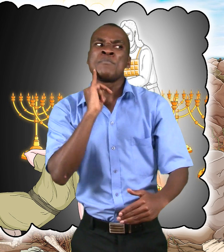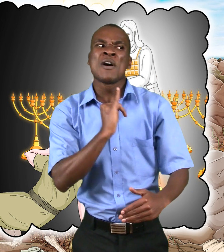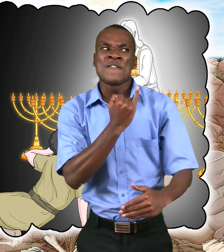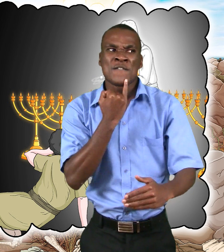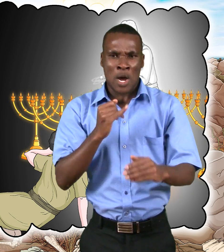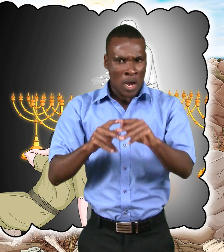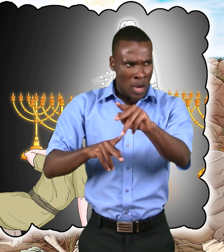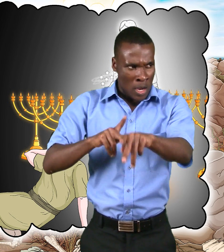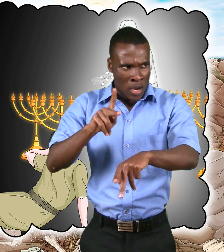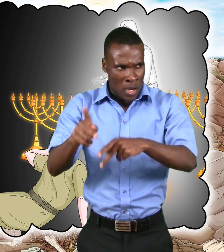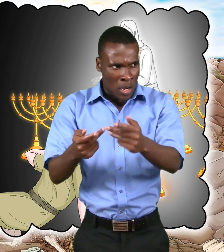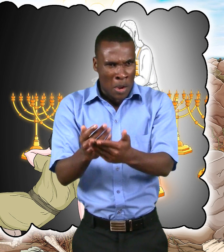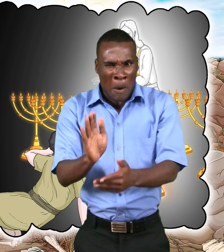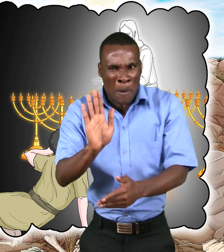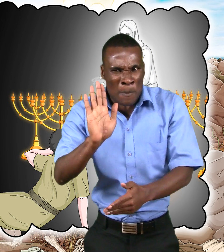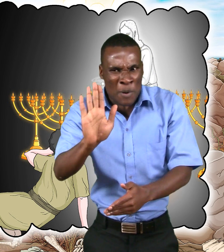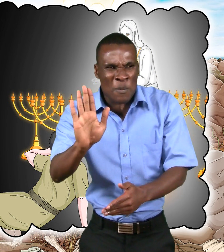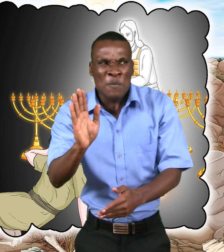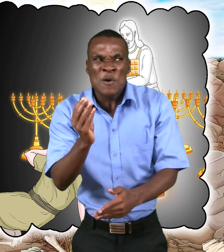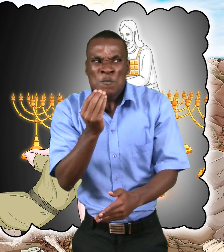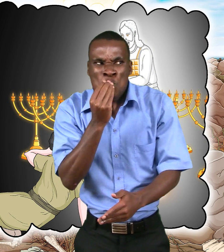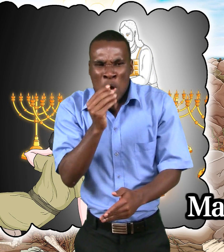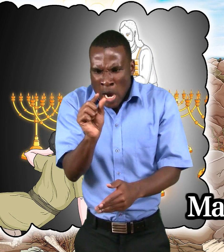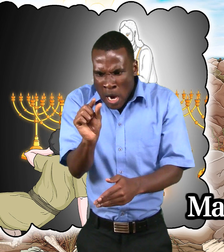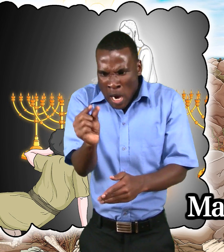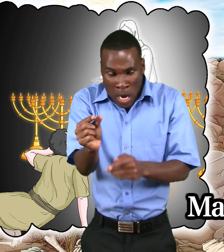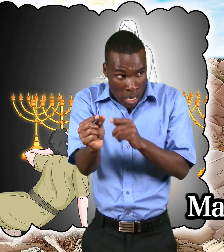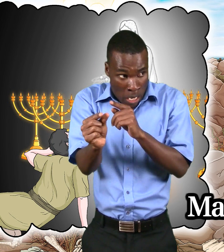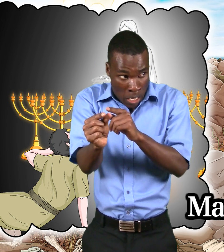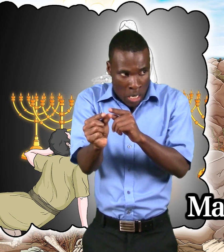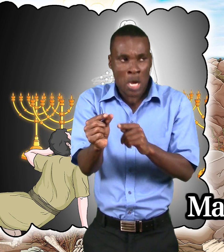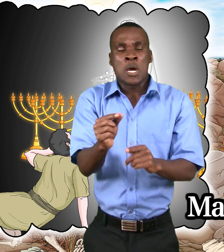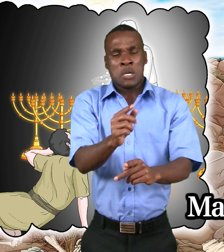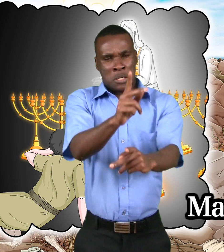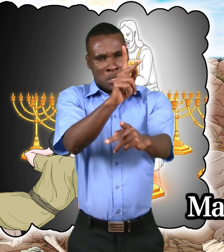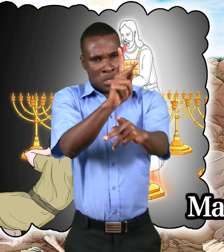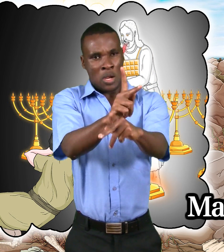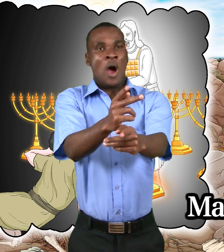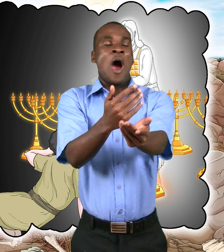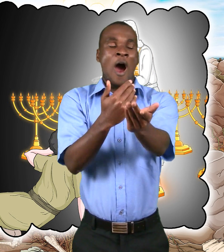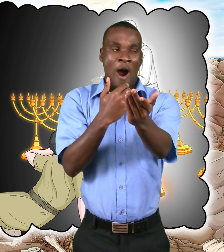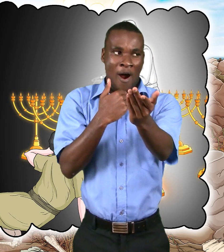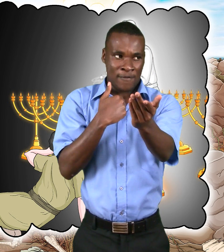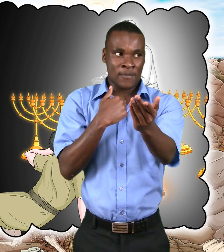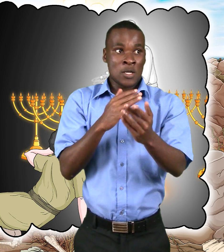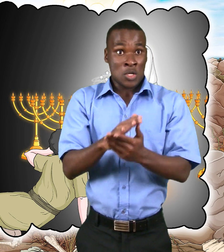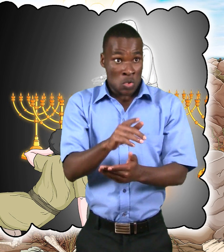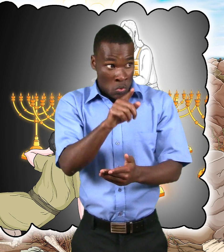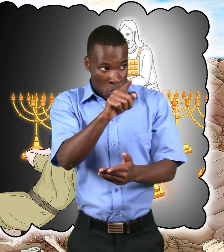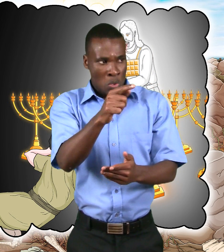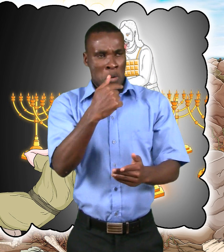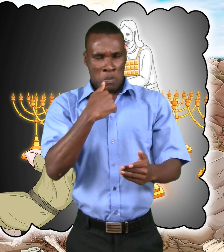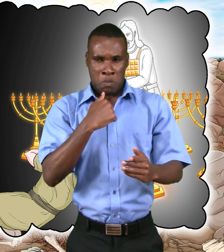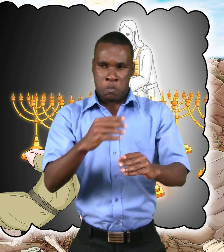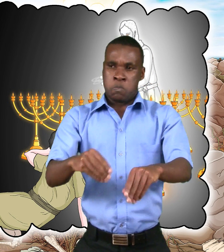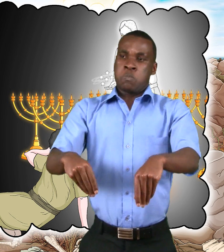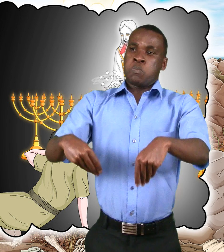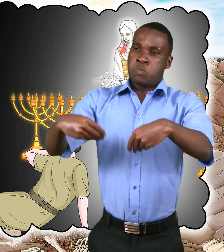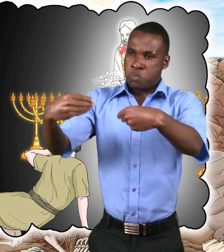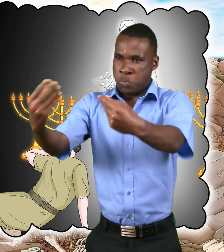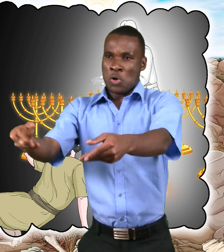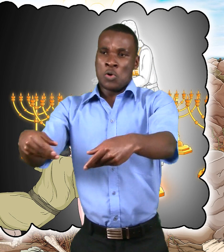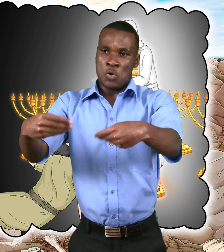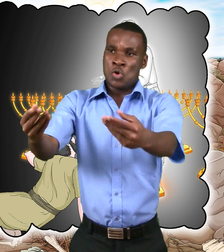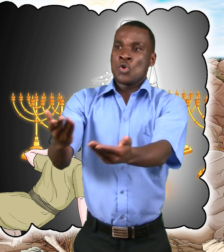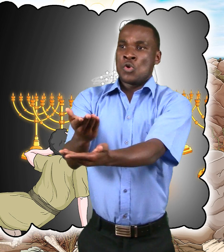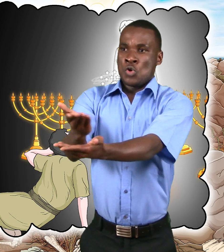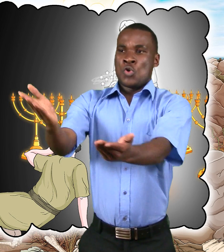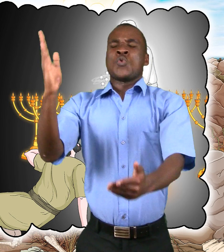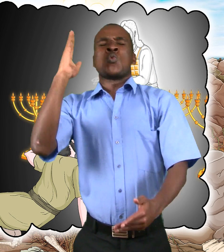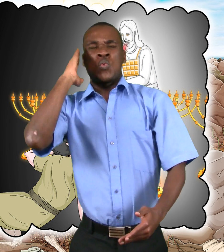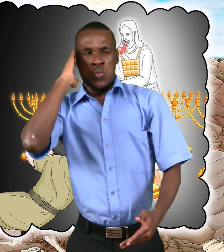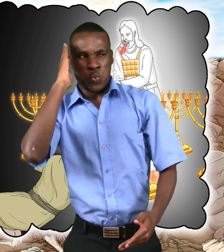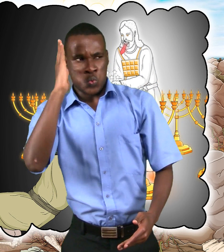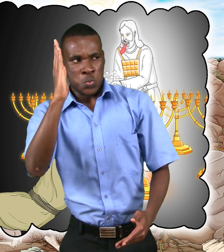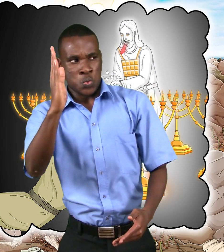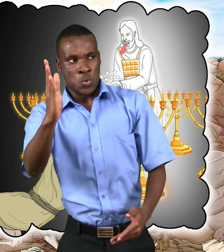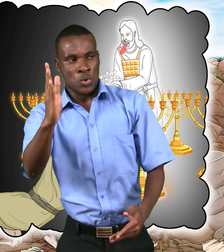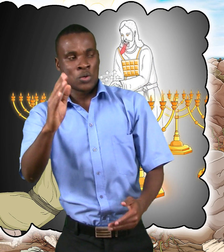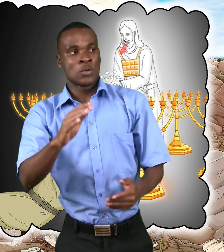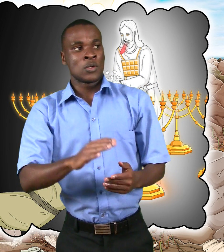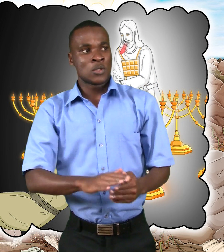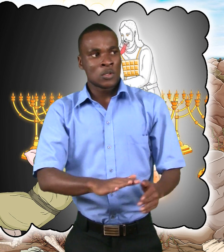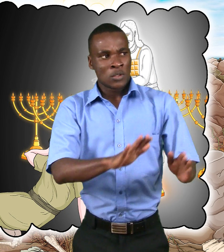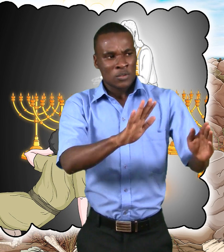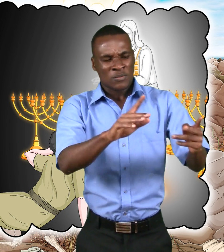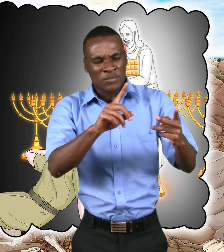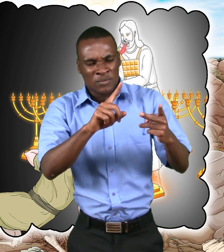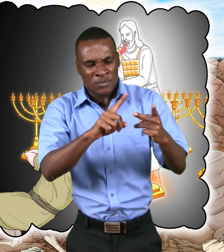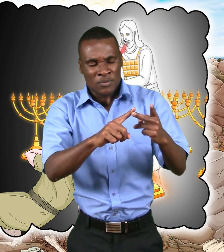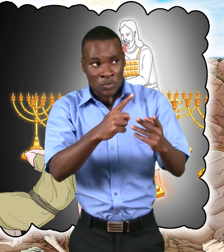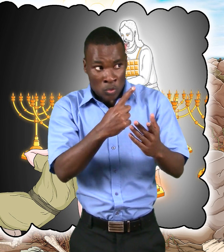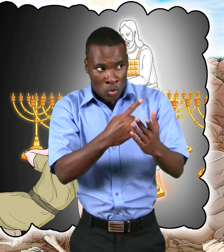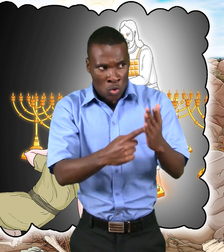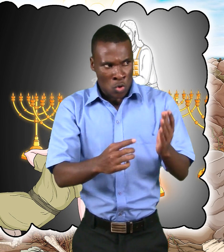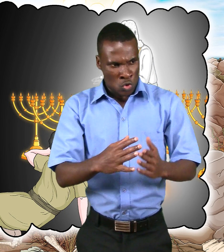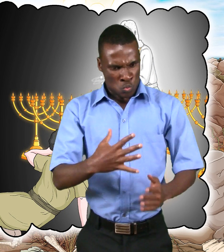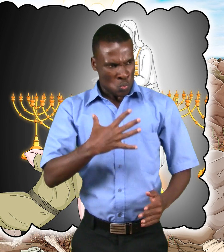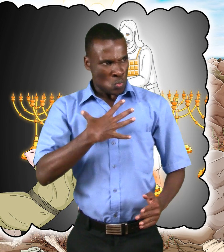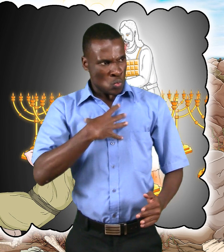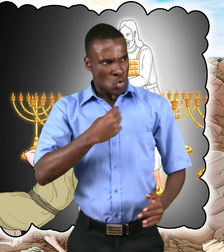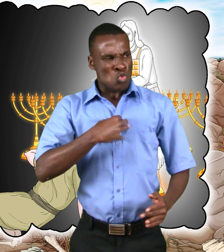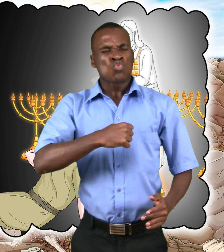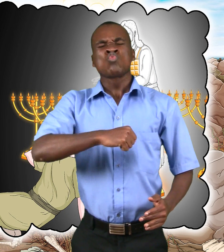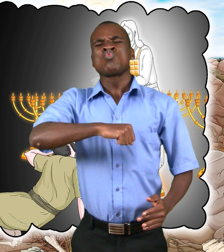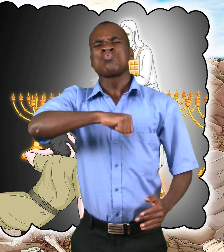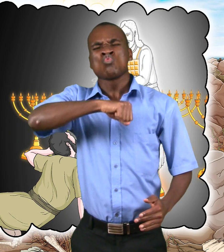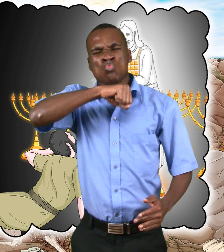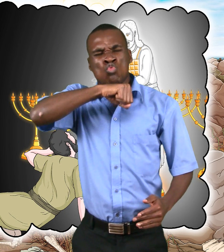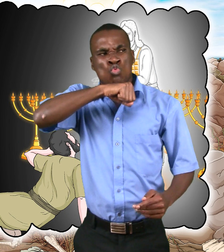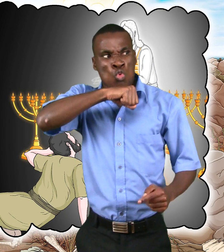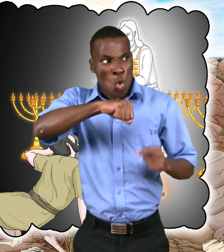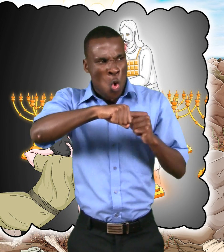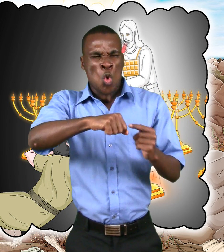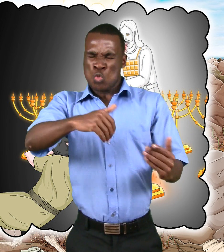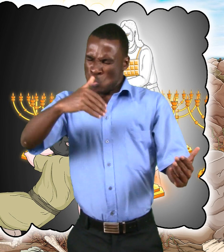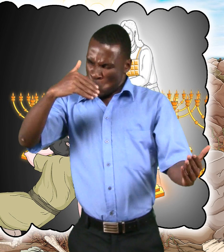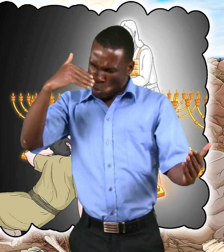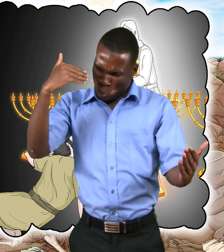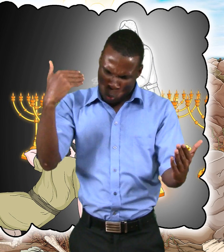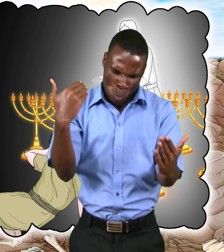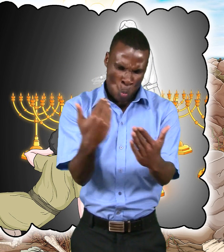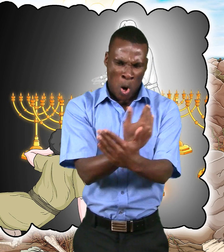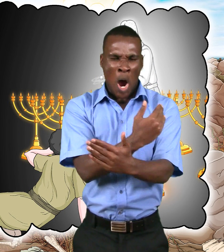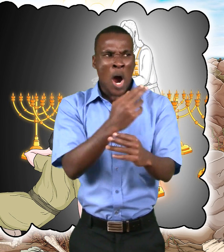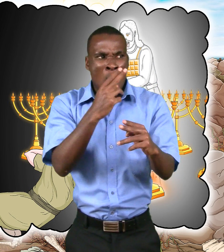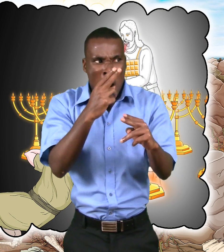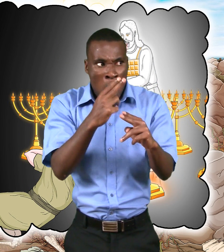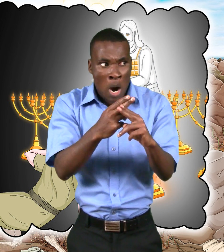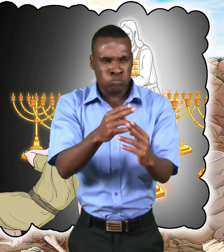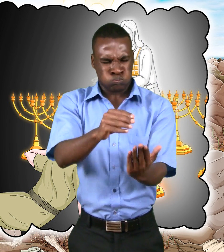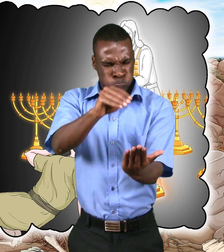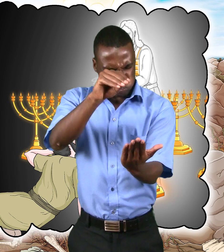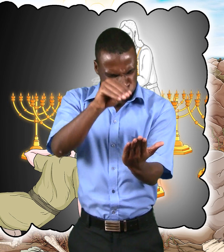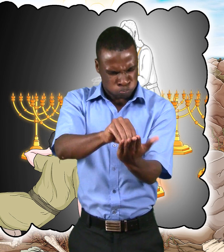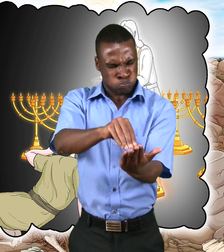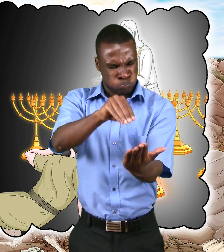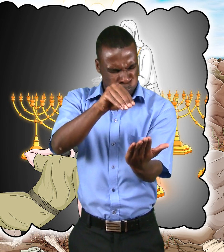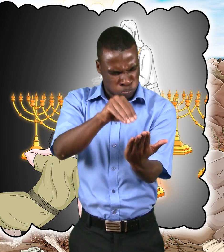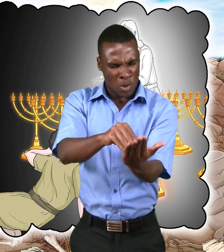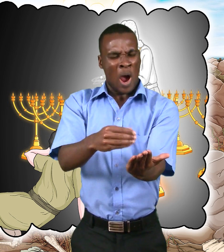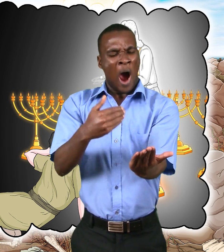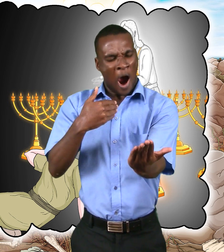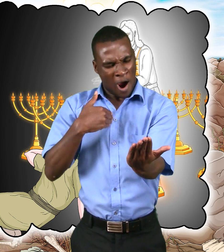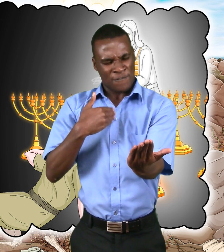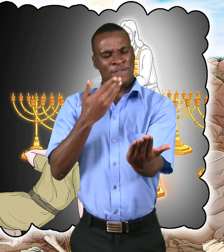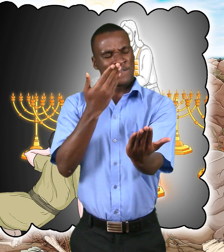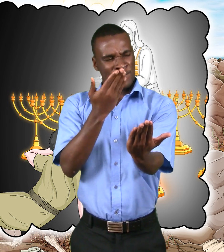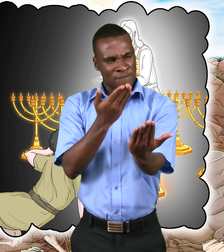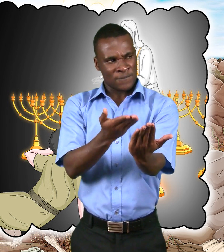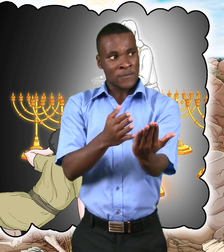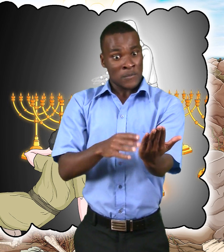To the one who overcomes, I will give the hidden manna.